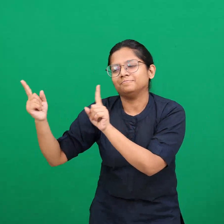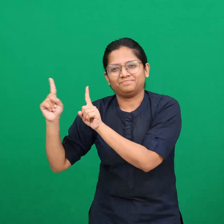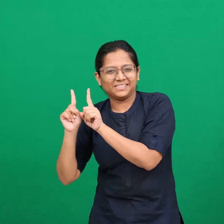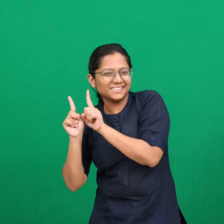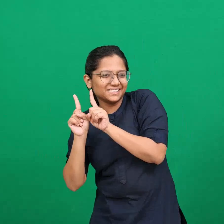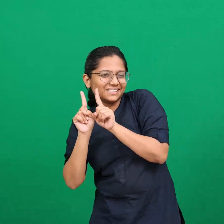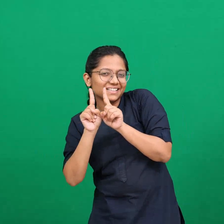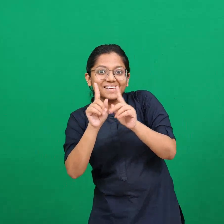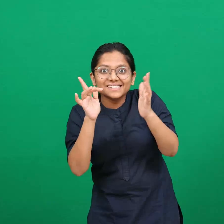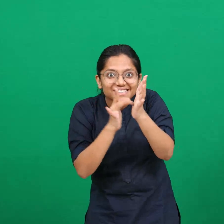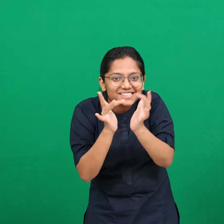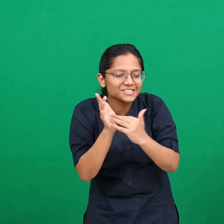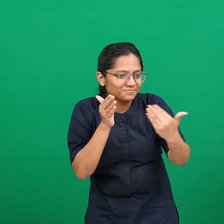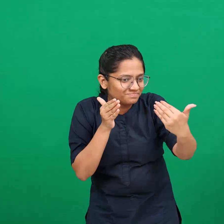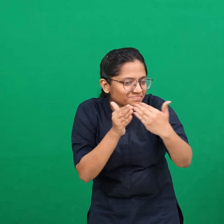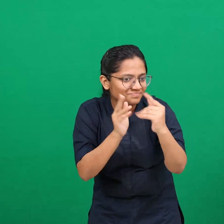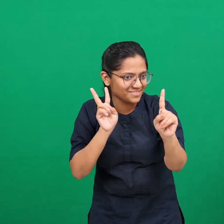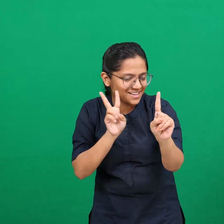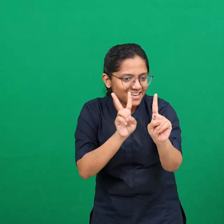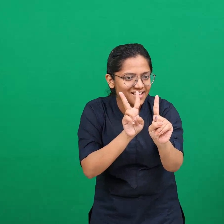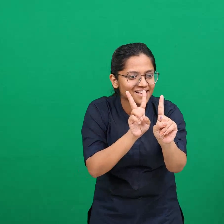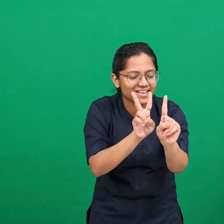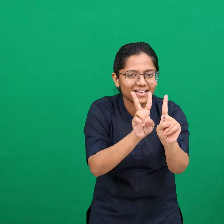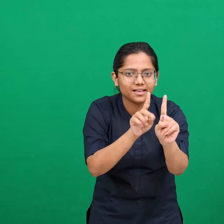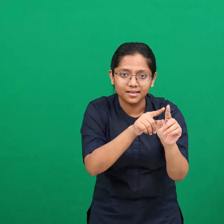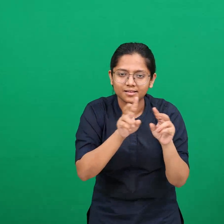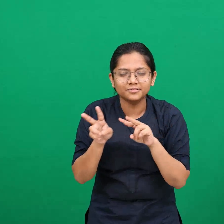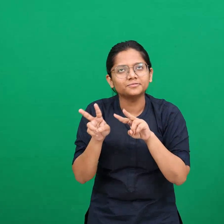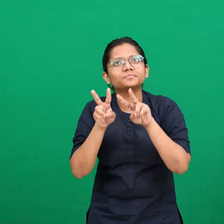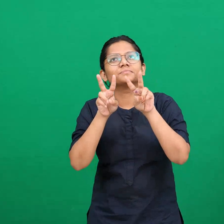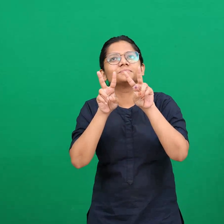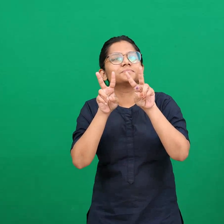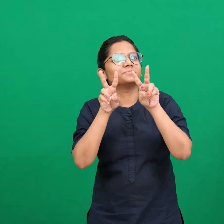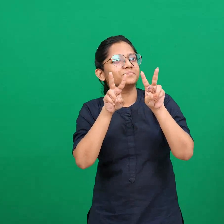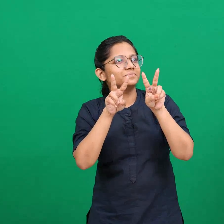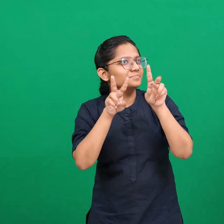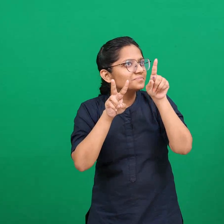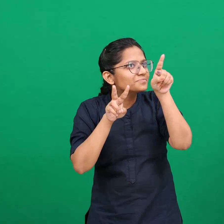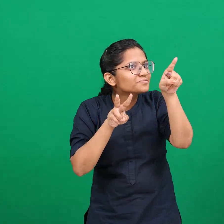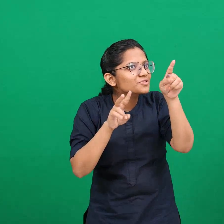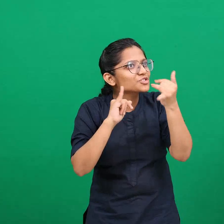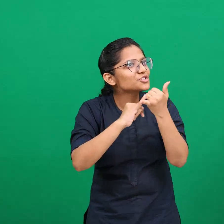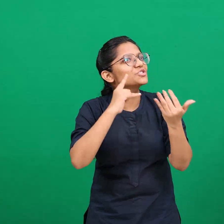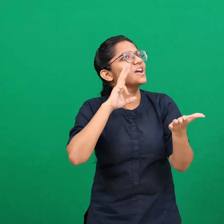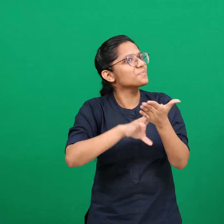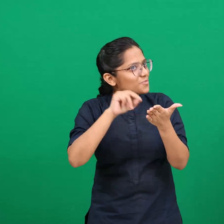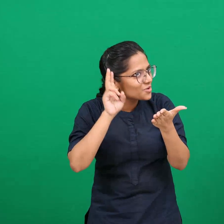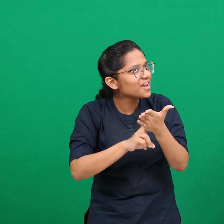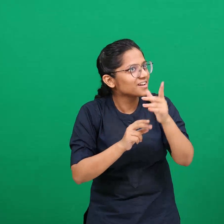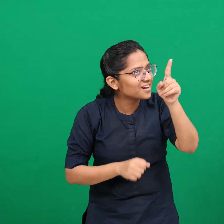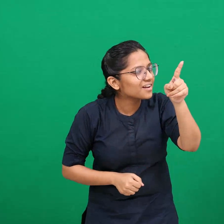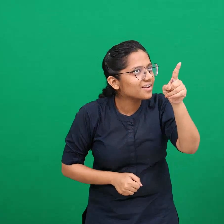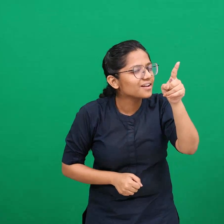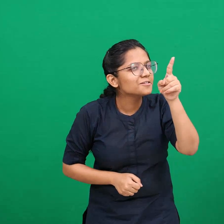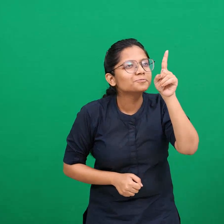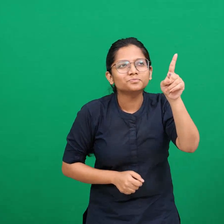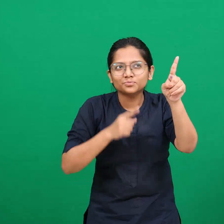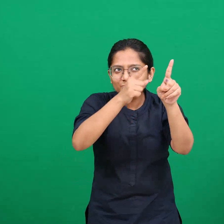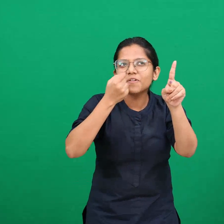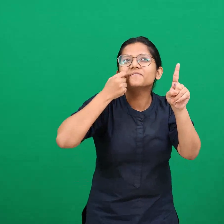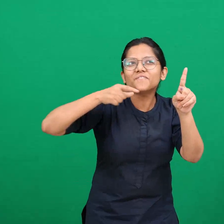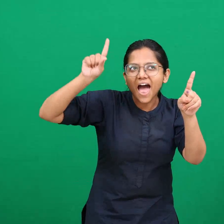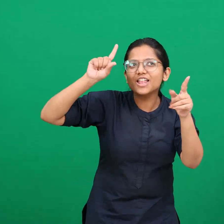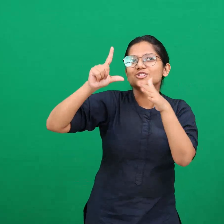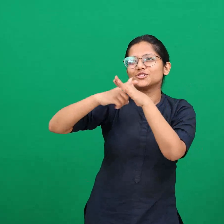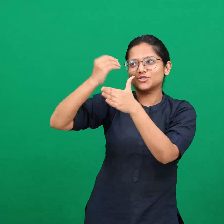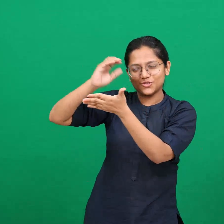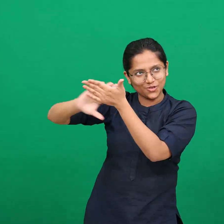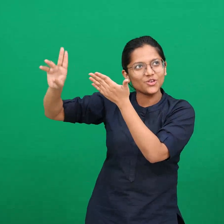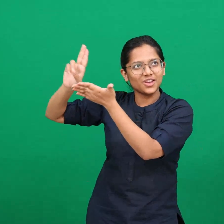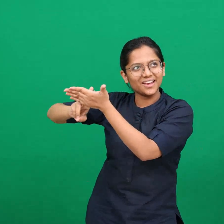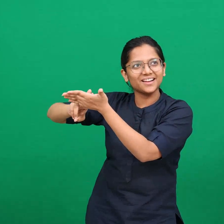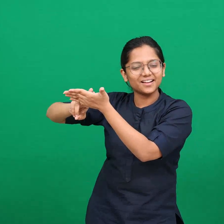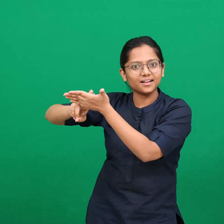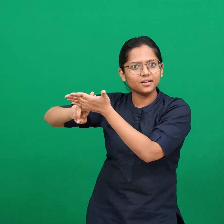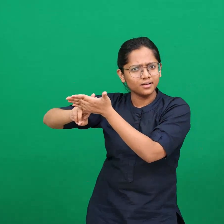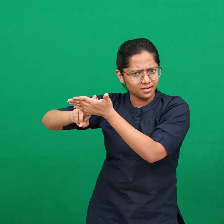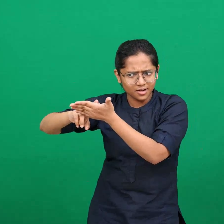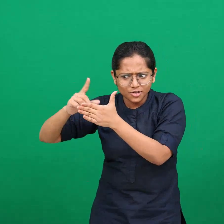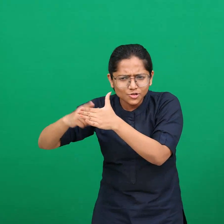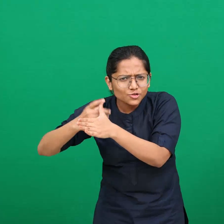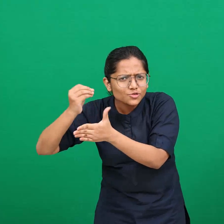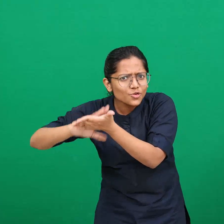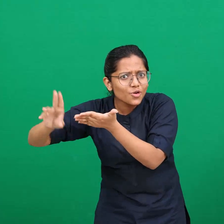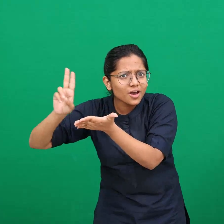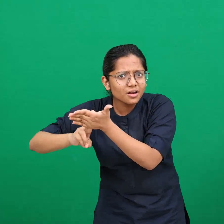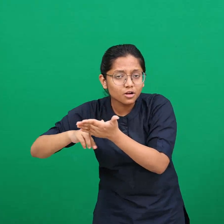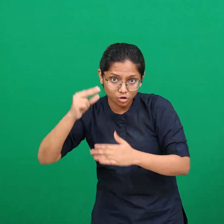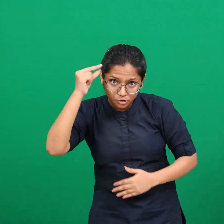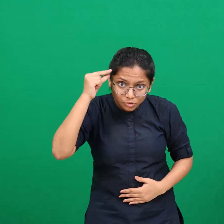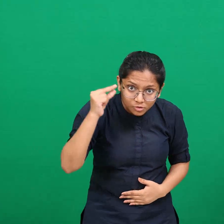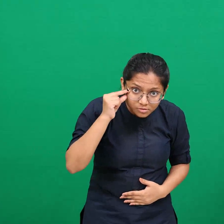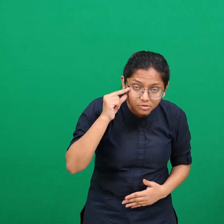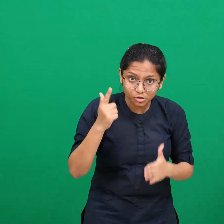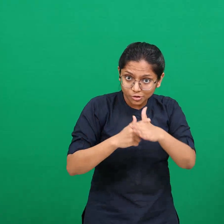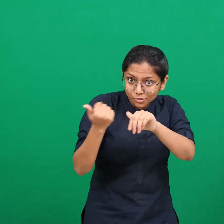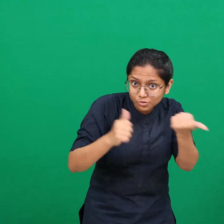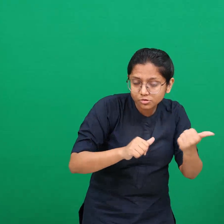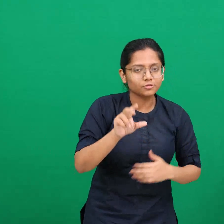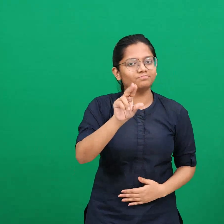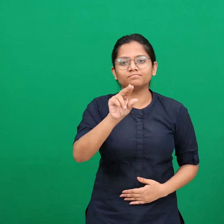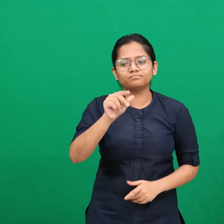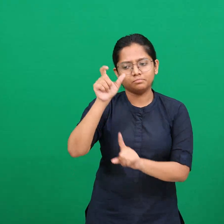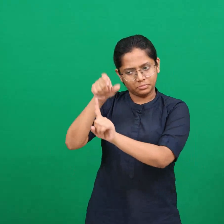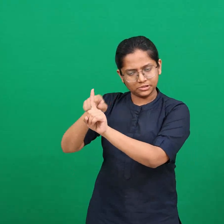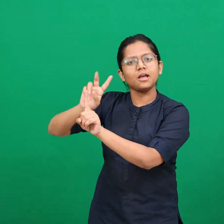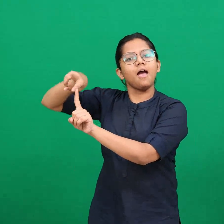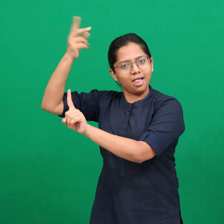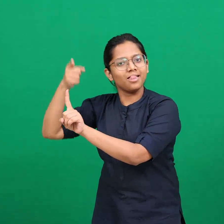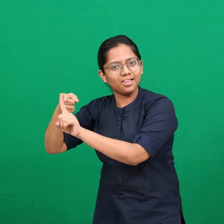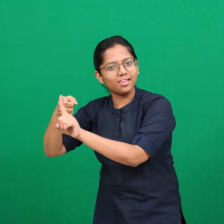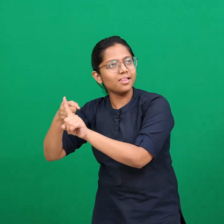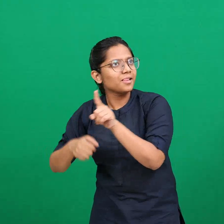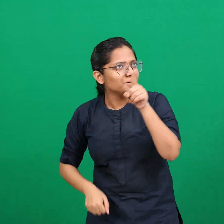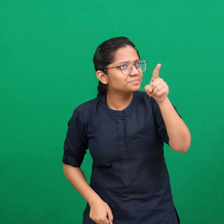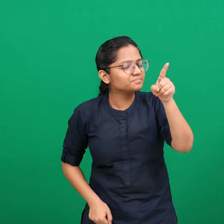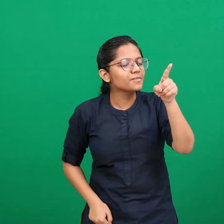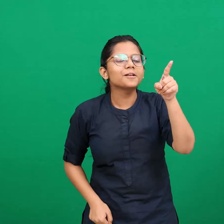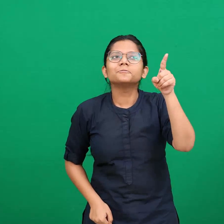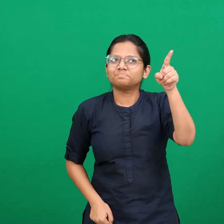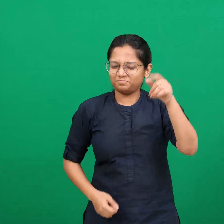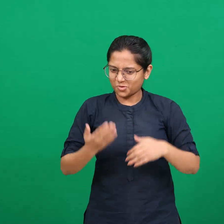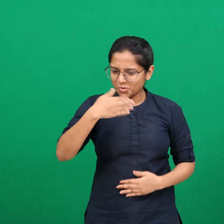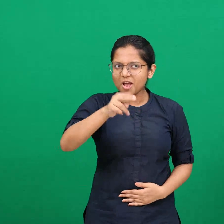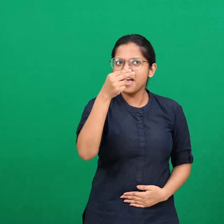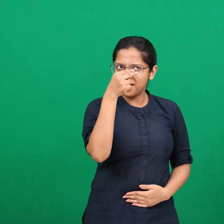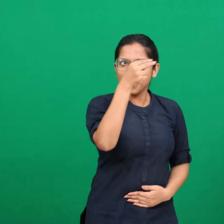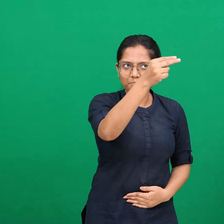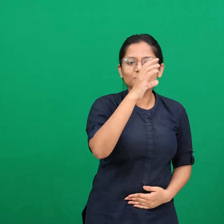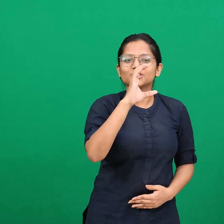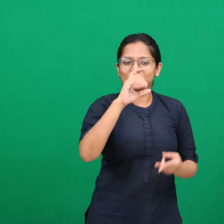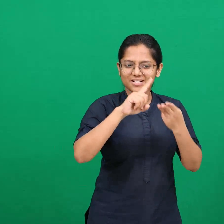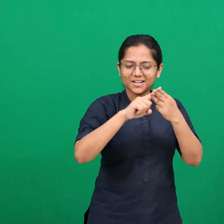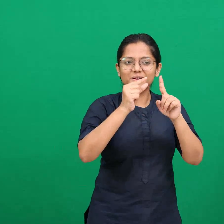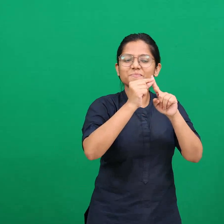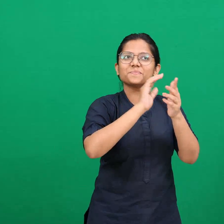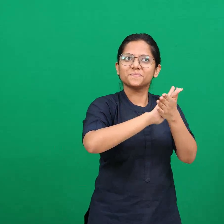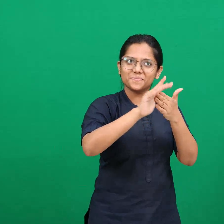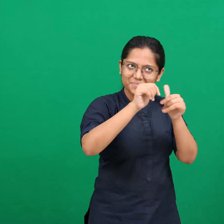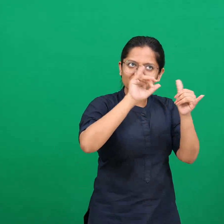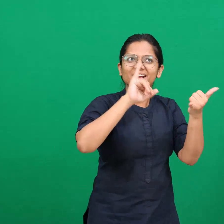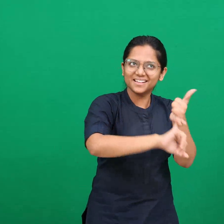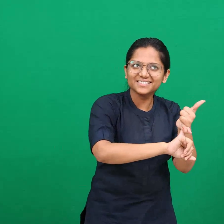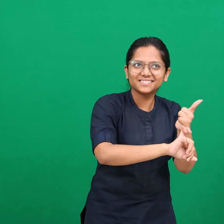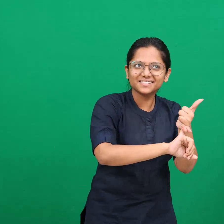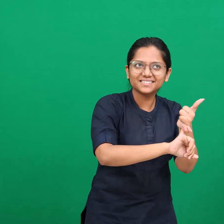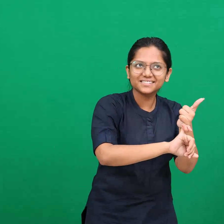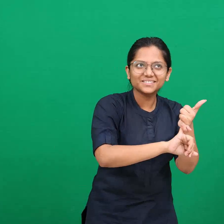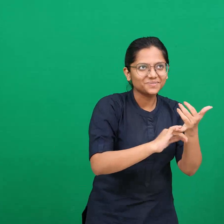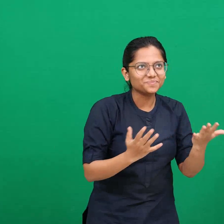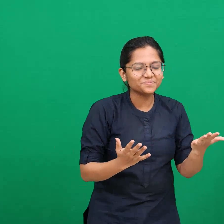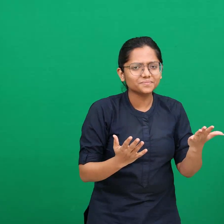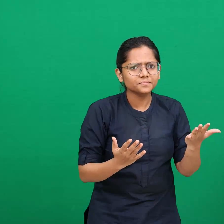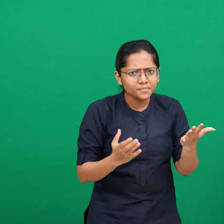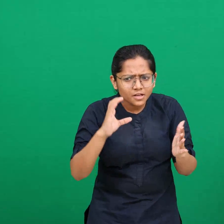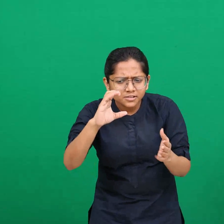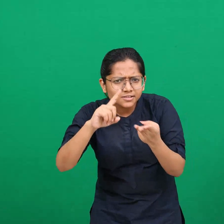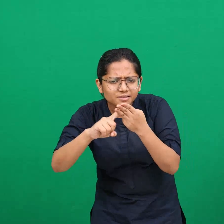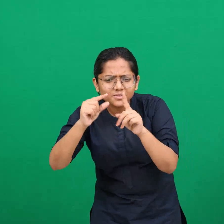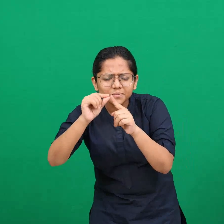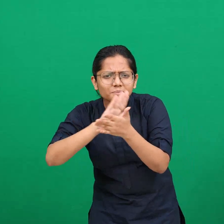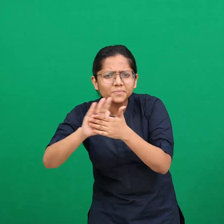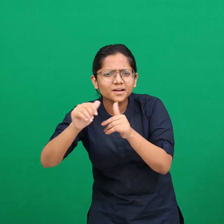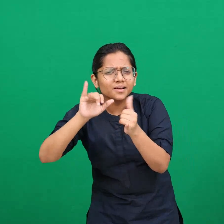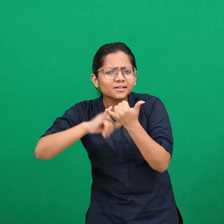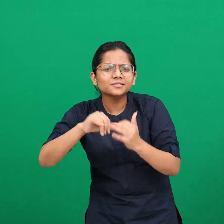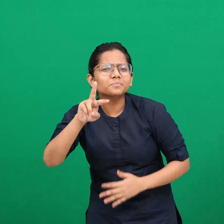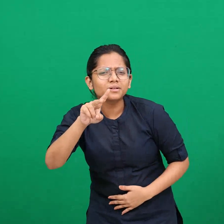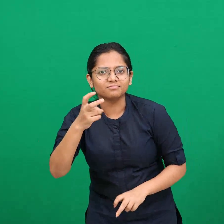Andrew brought him to Jesus, who looked at him and said, "You are Simon son of John.